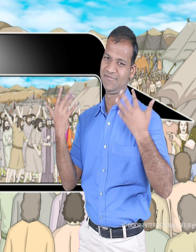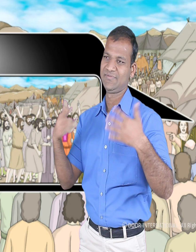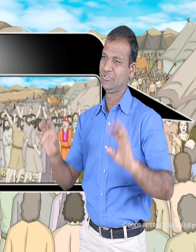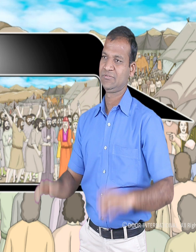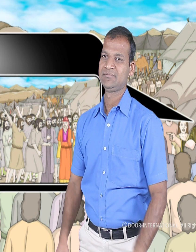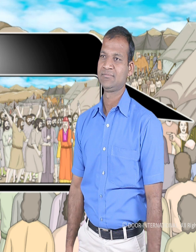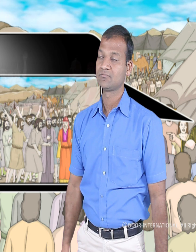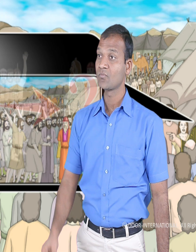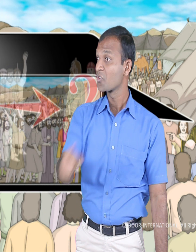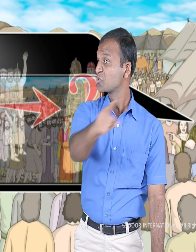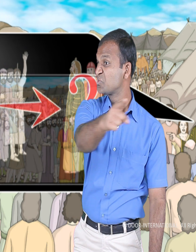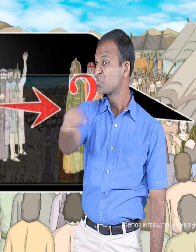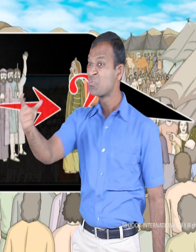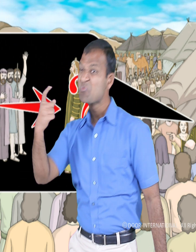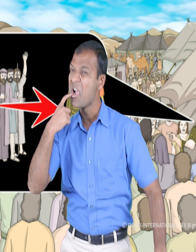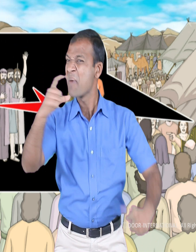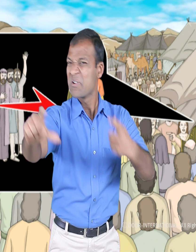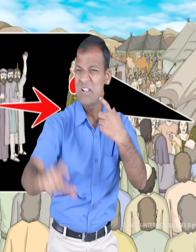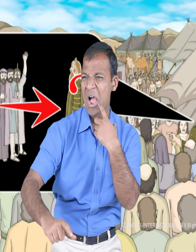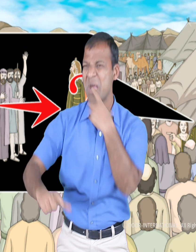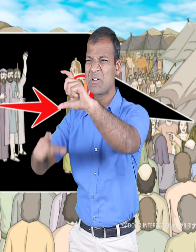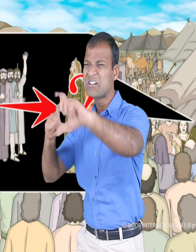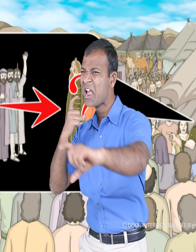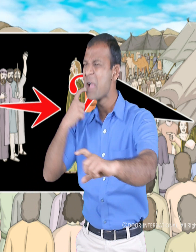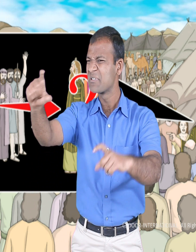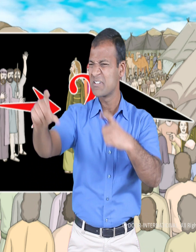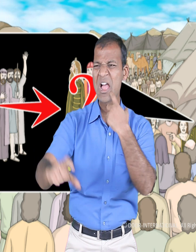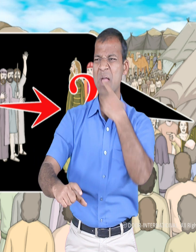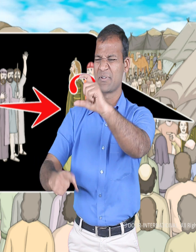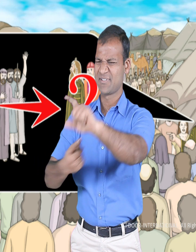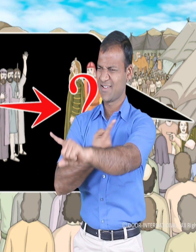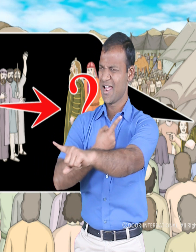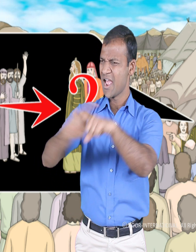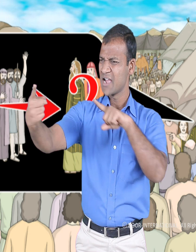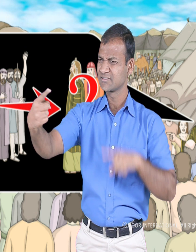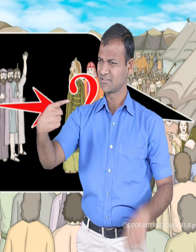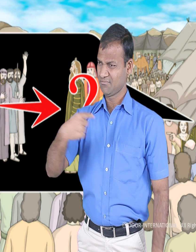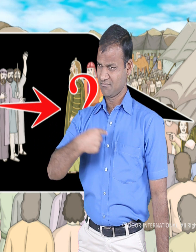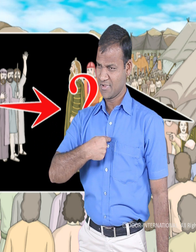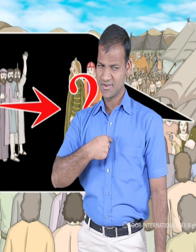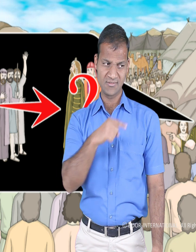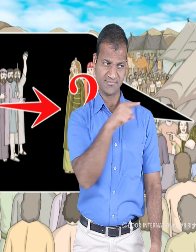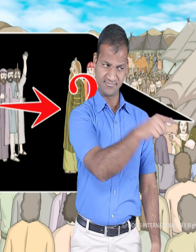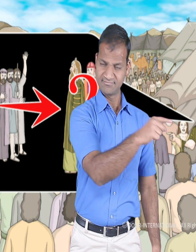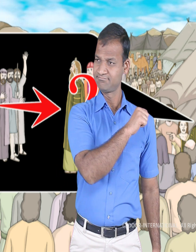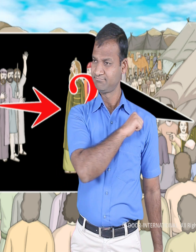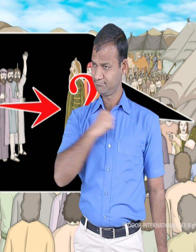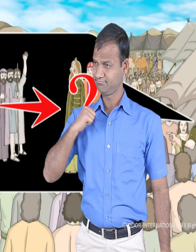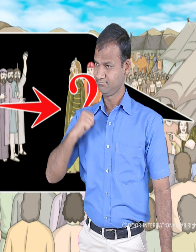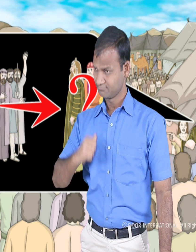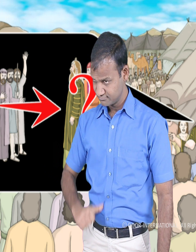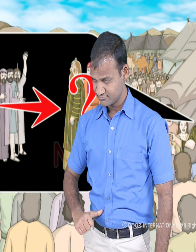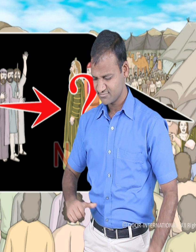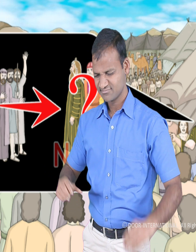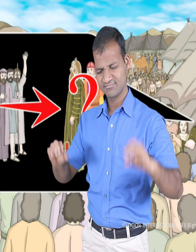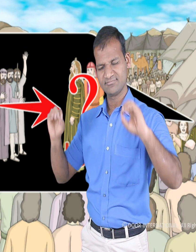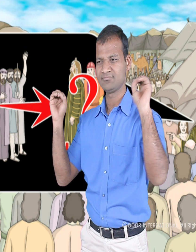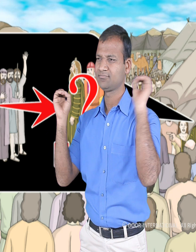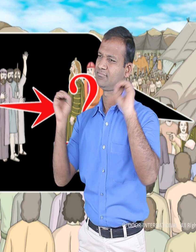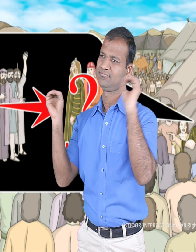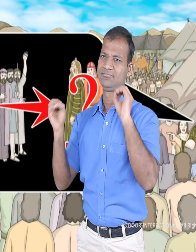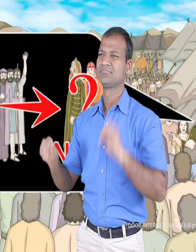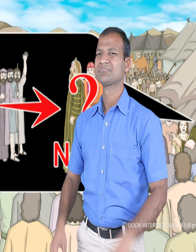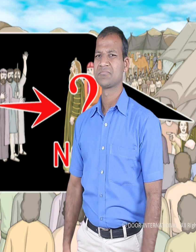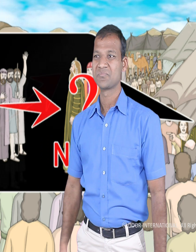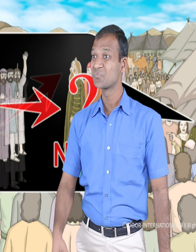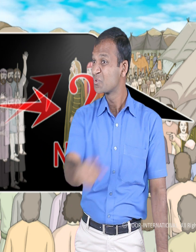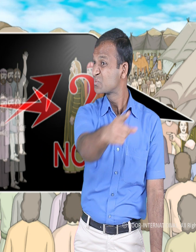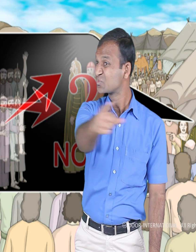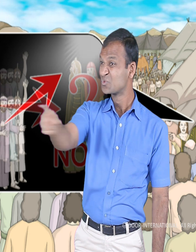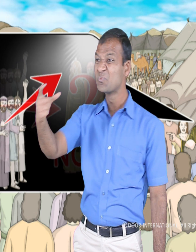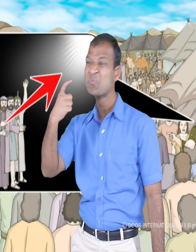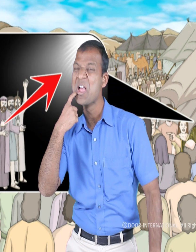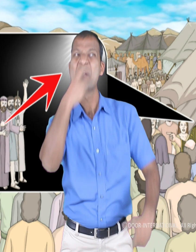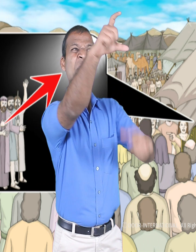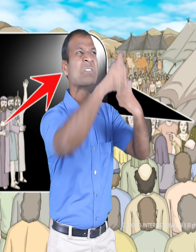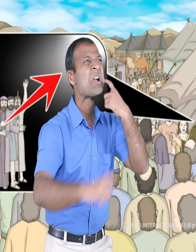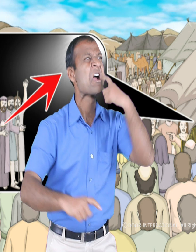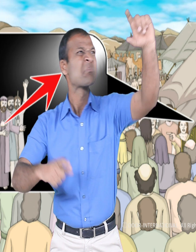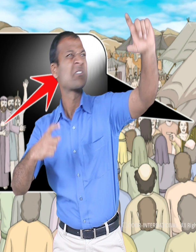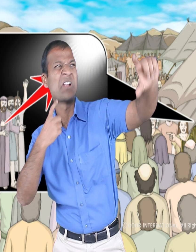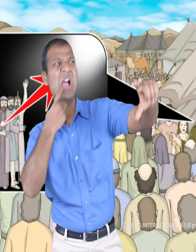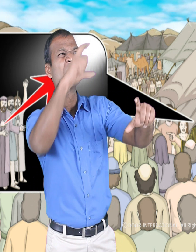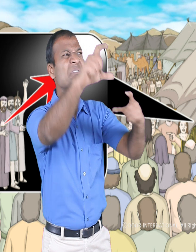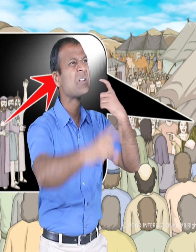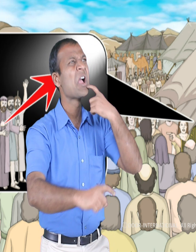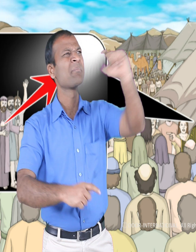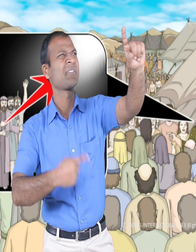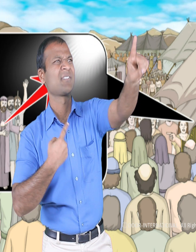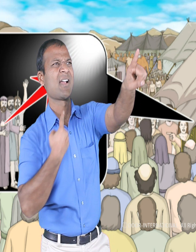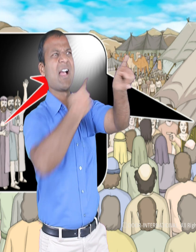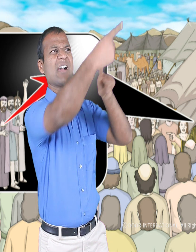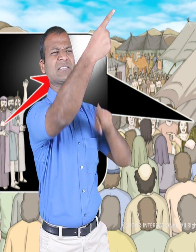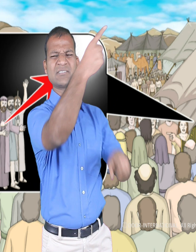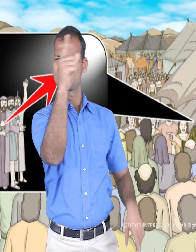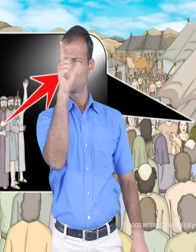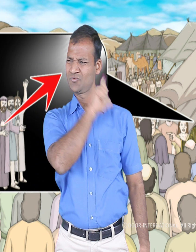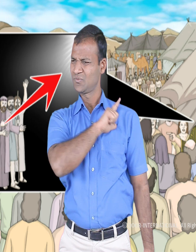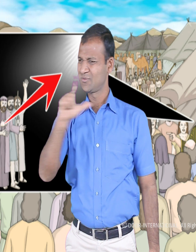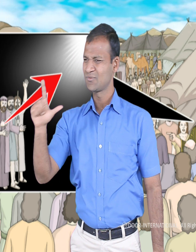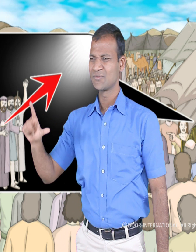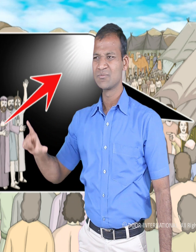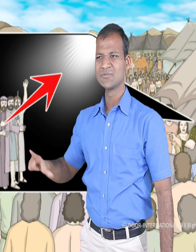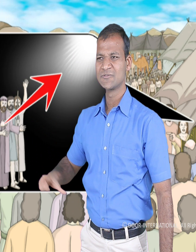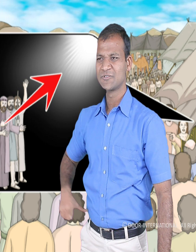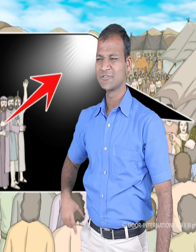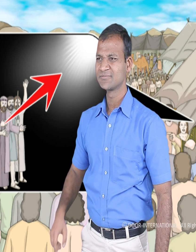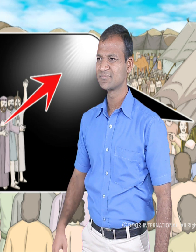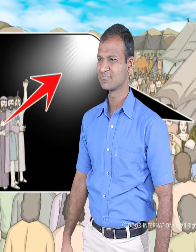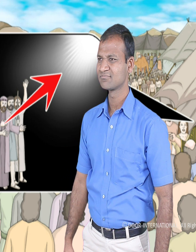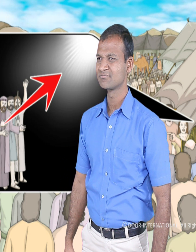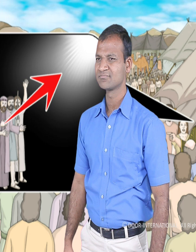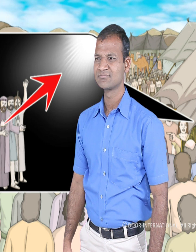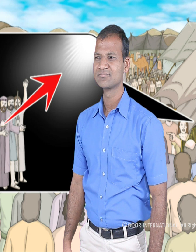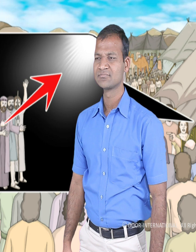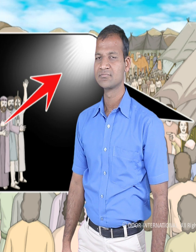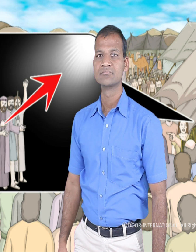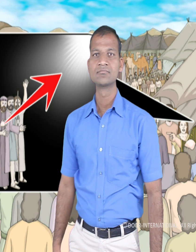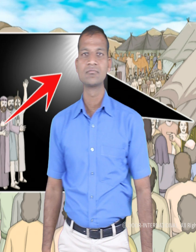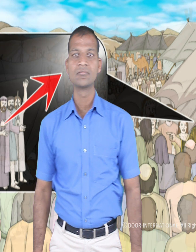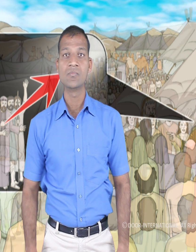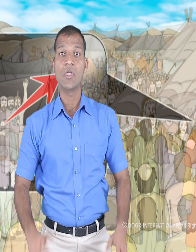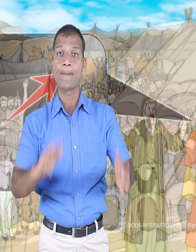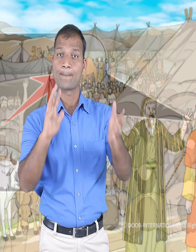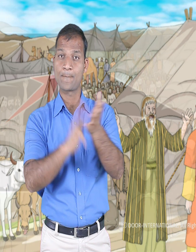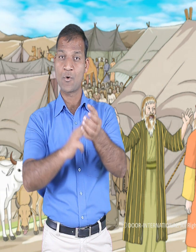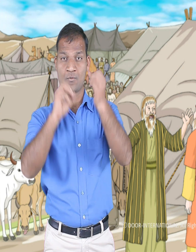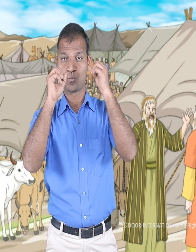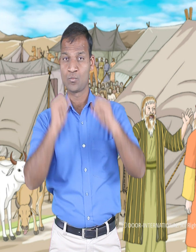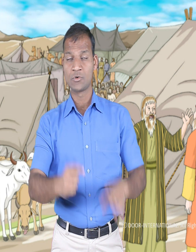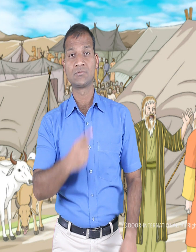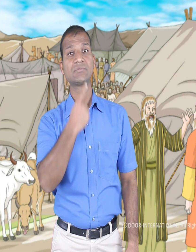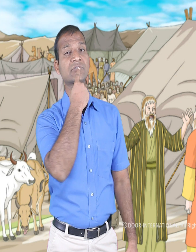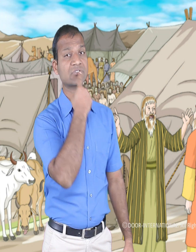Who are we? Your grumblings are not against us but against the LORD.”